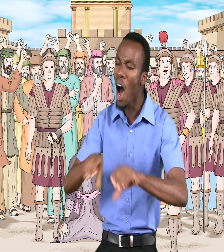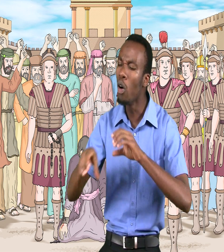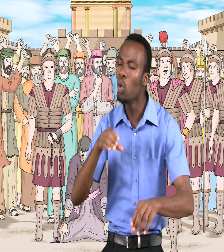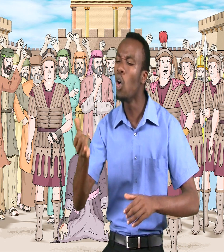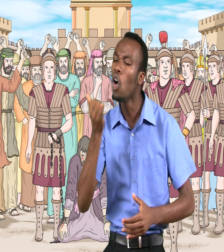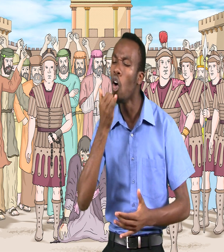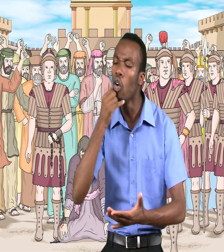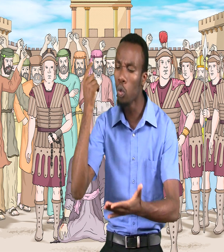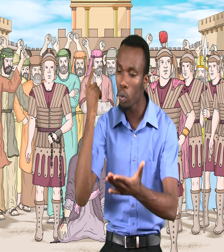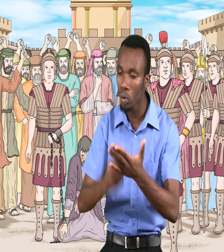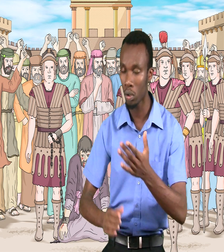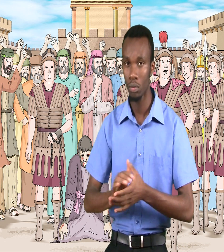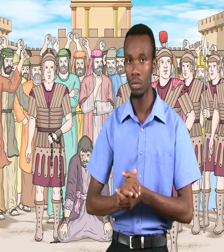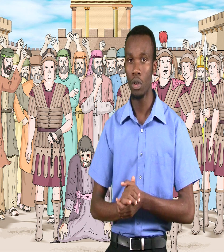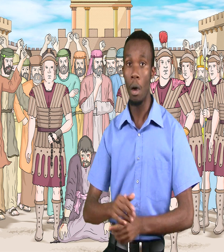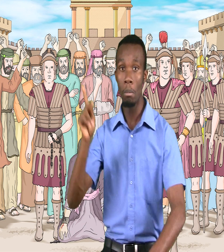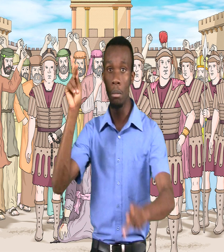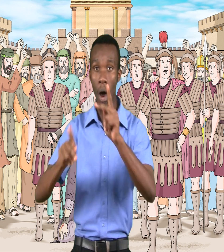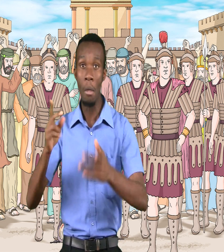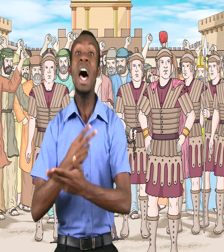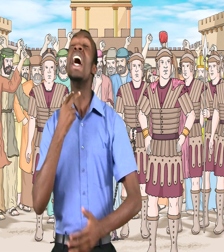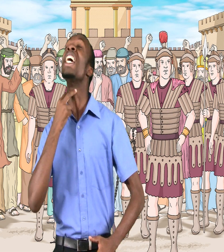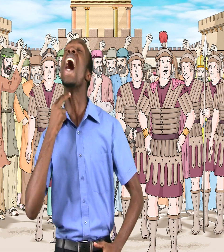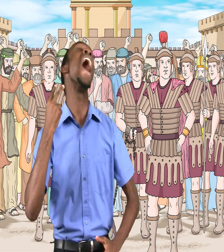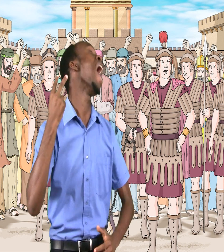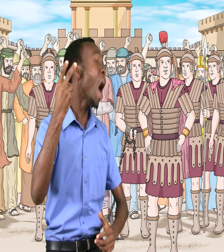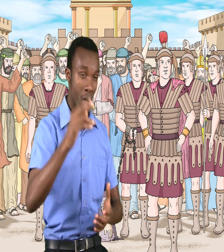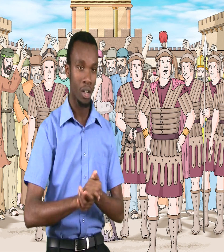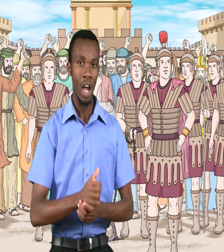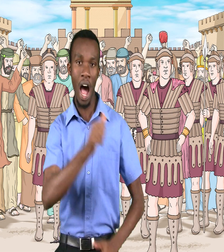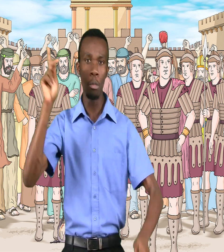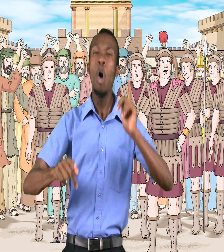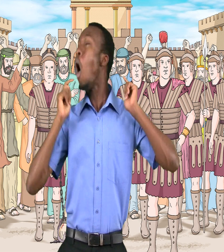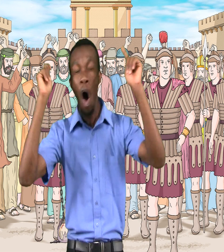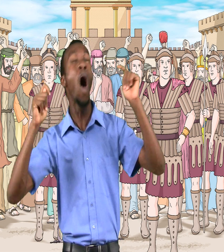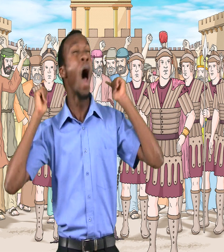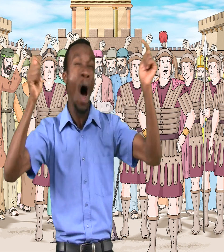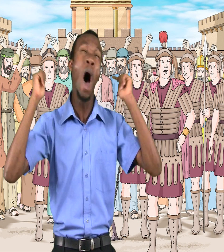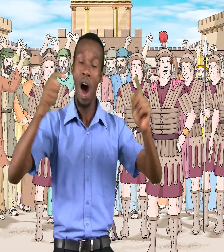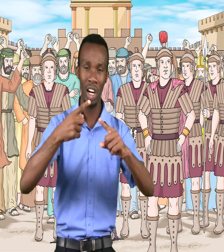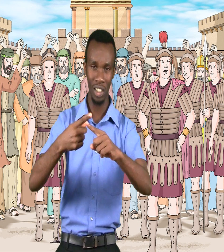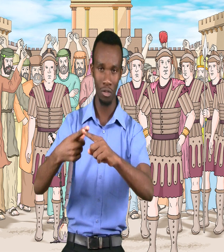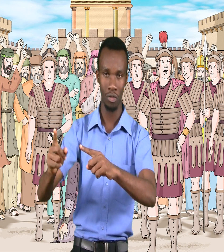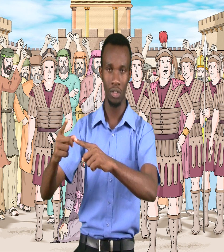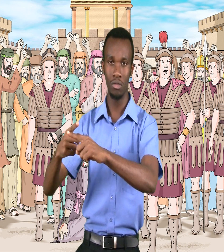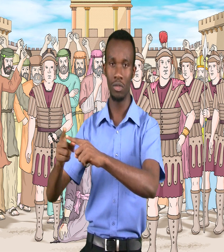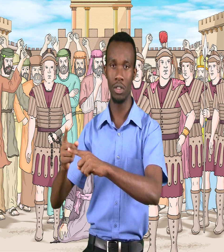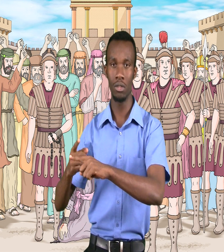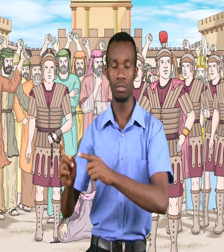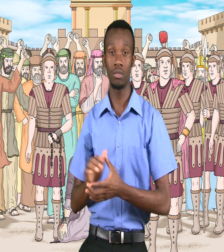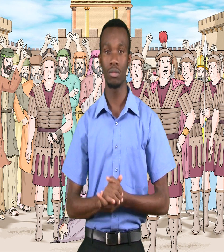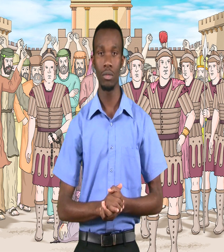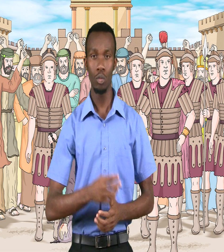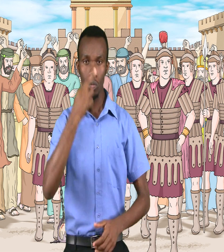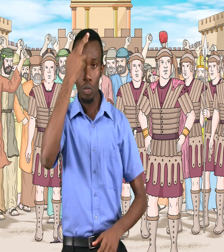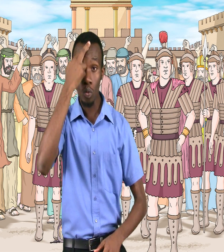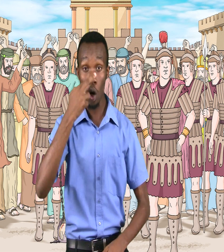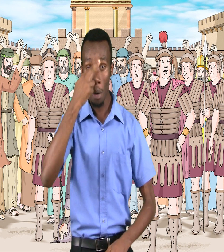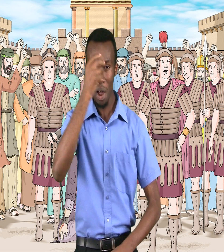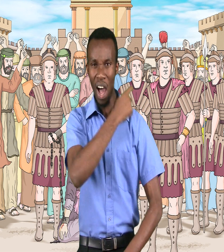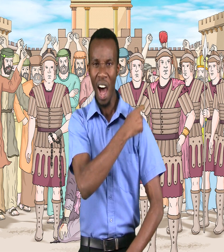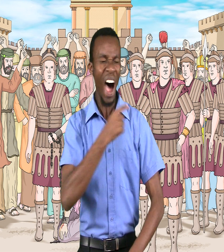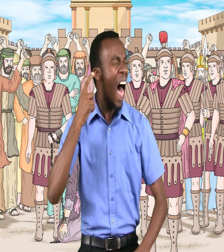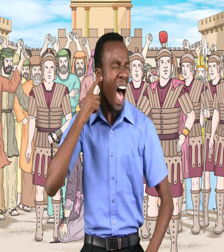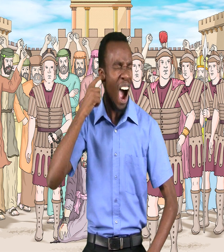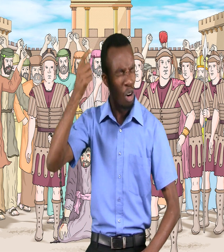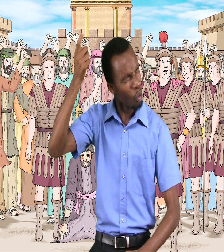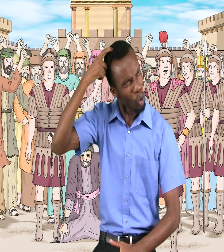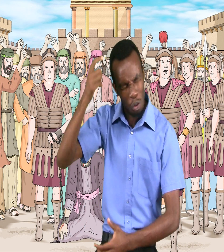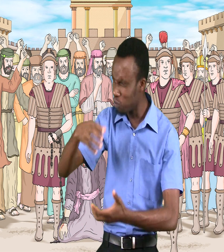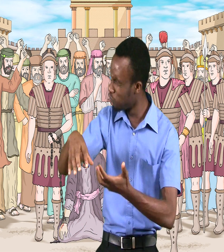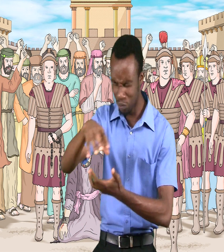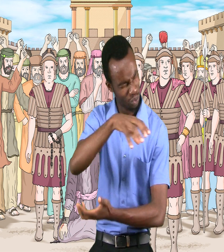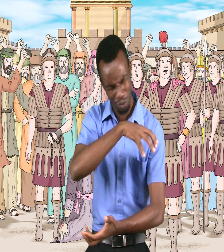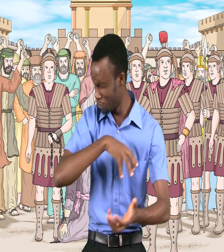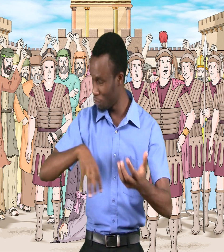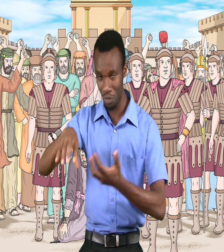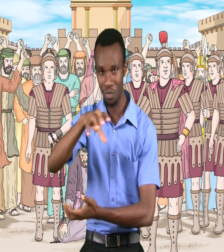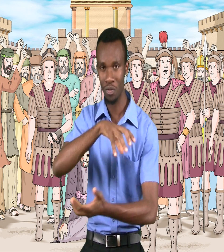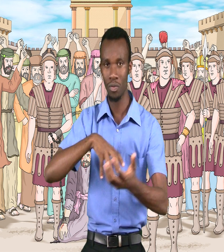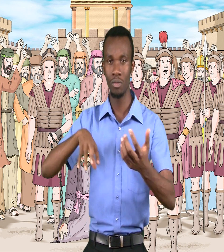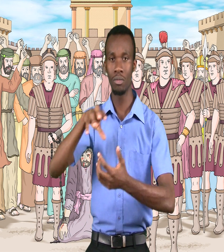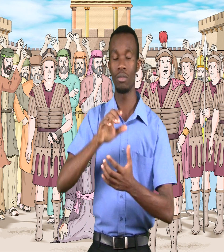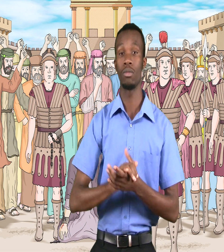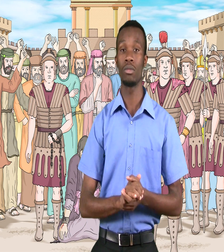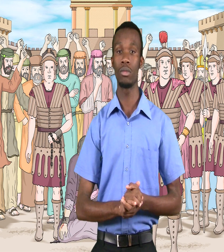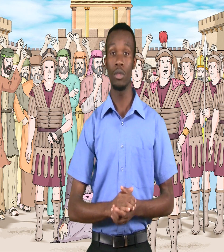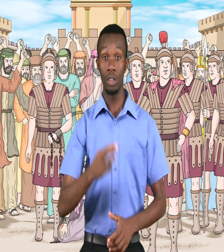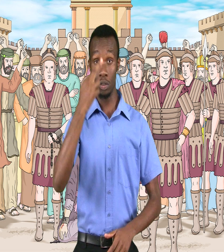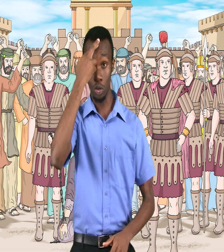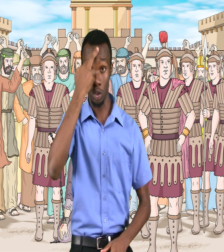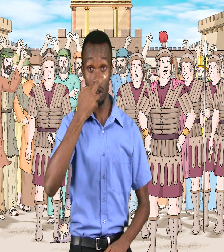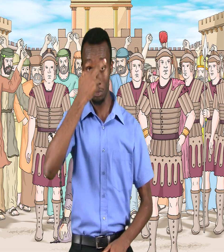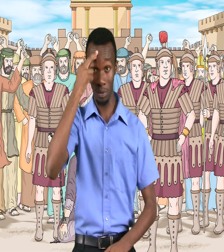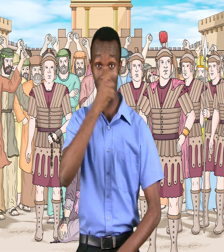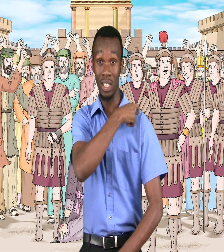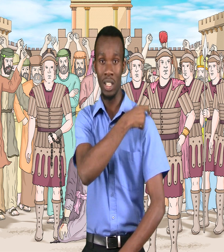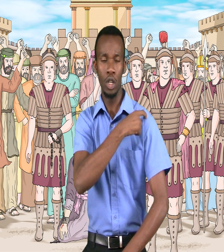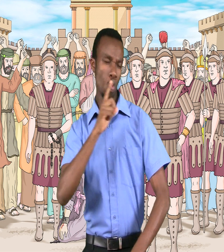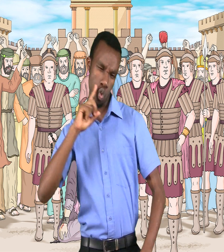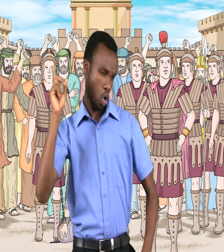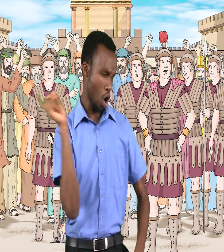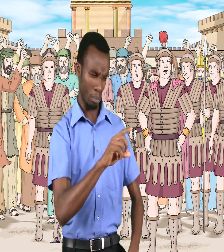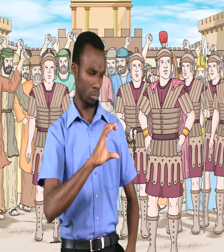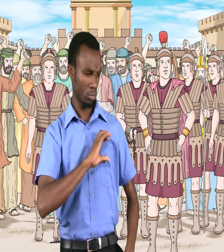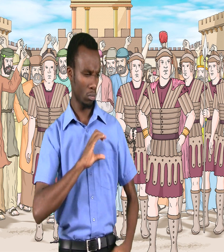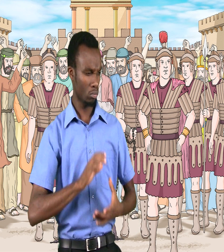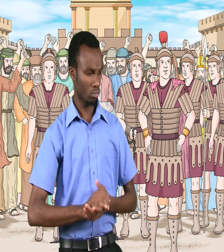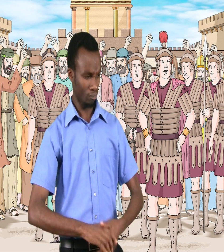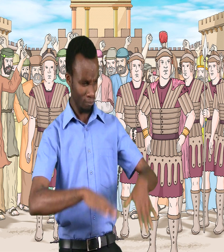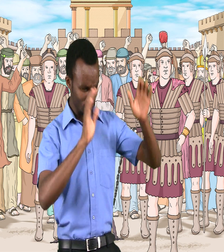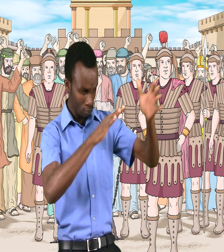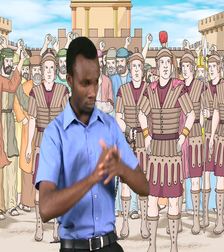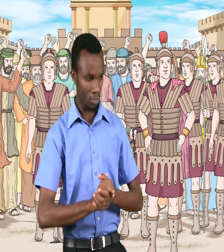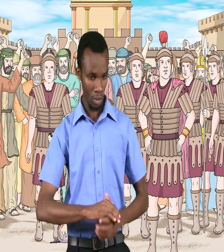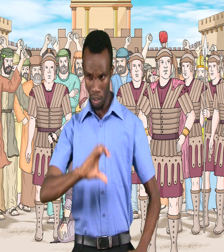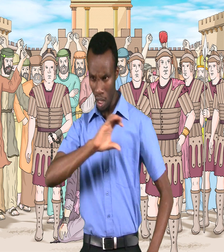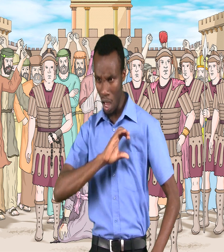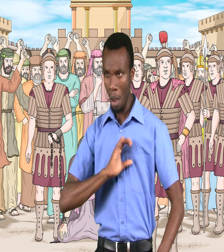Some in the crowd were shouting one thing, and some another.